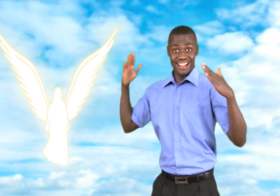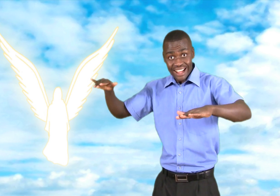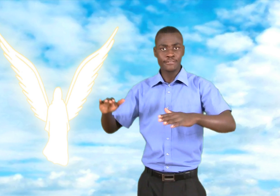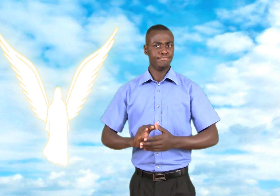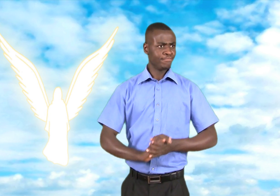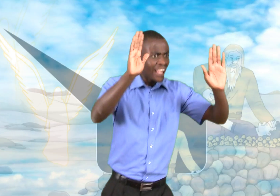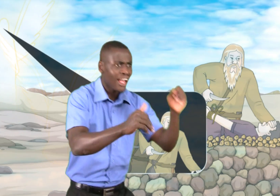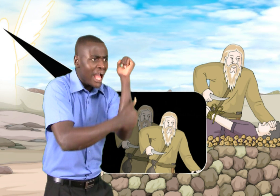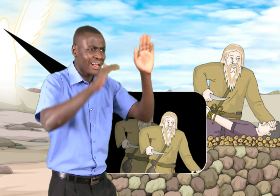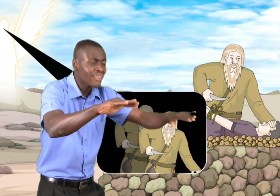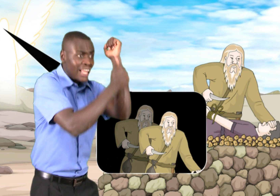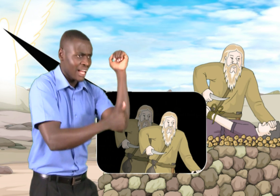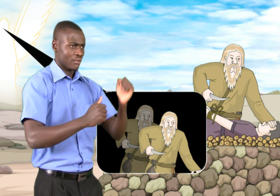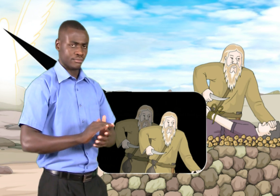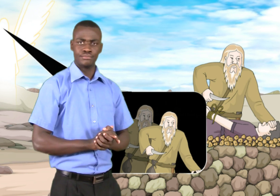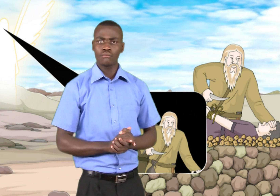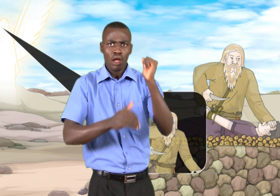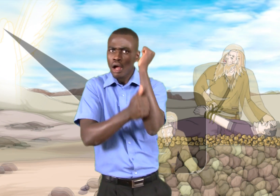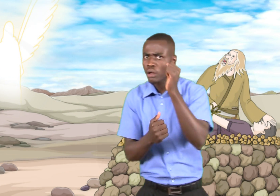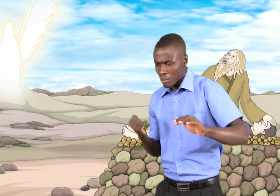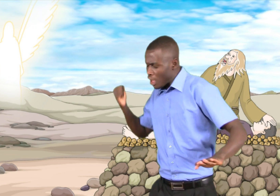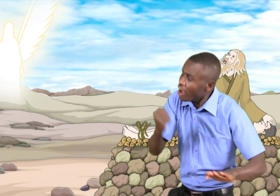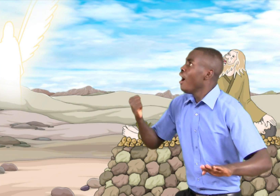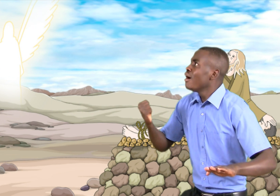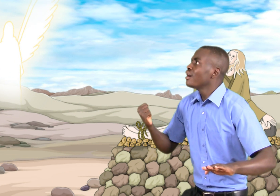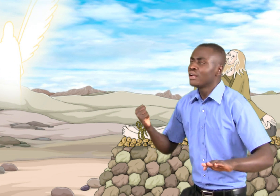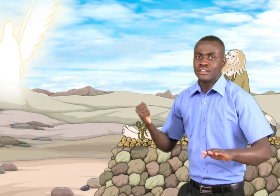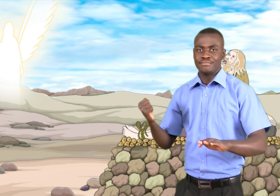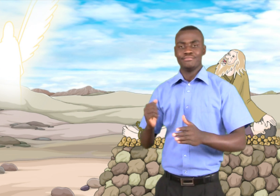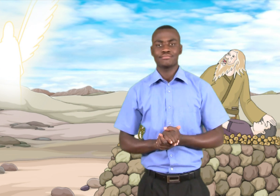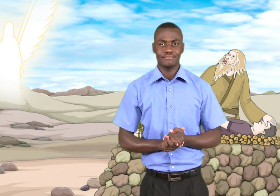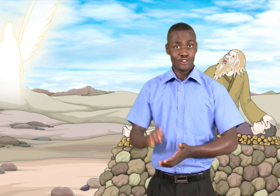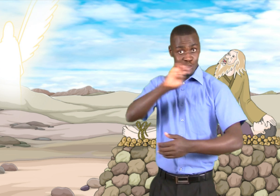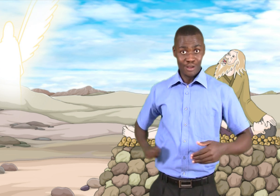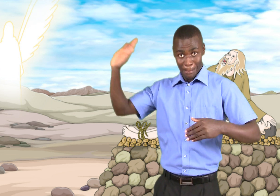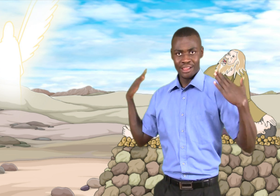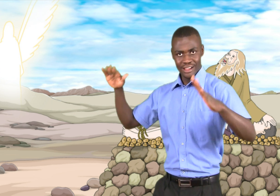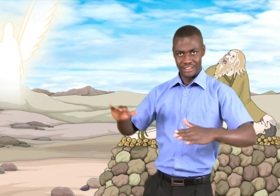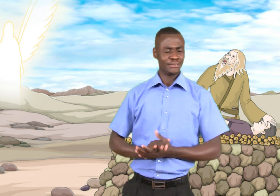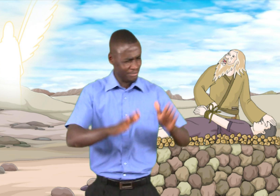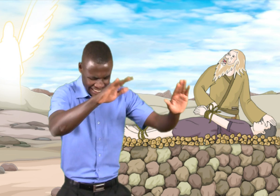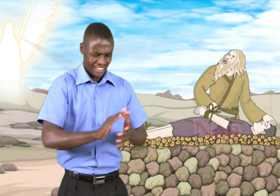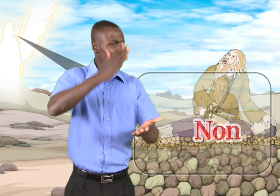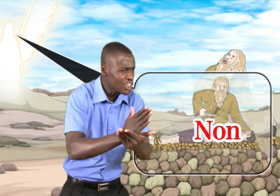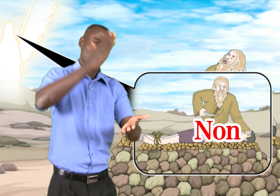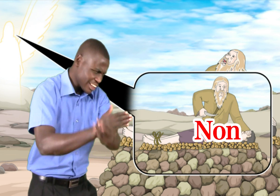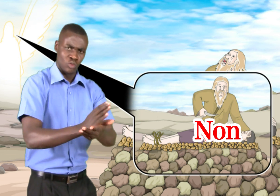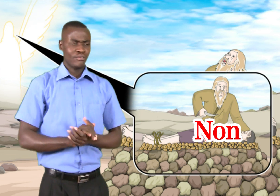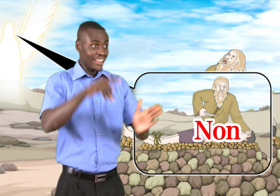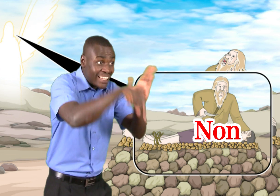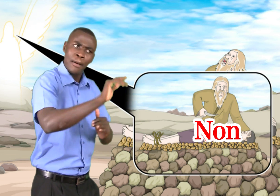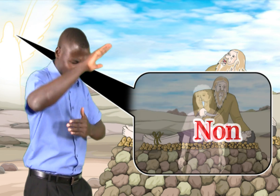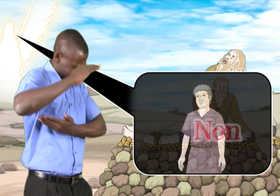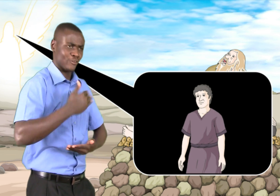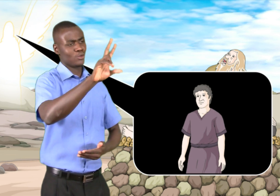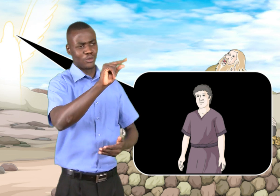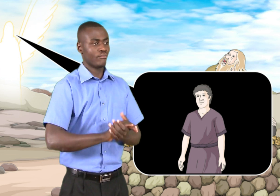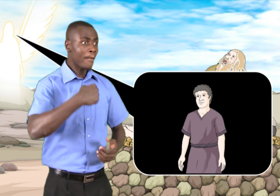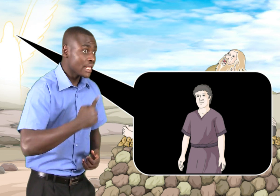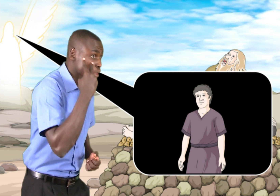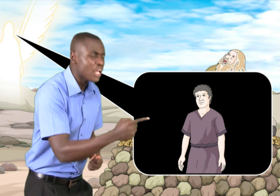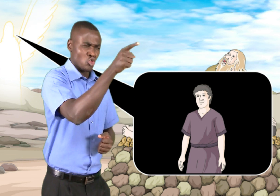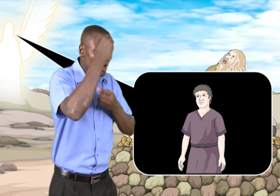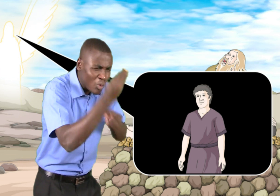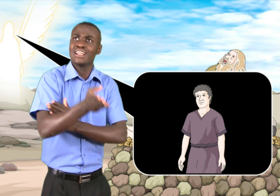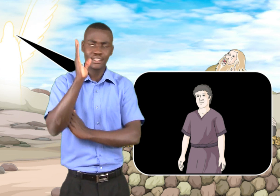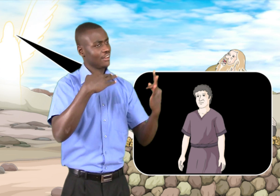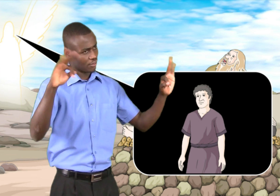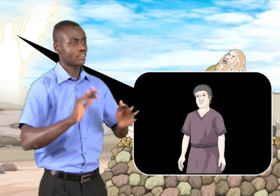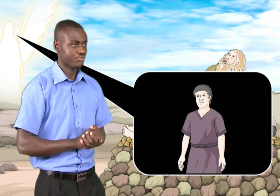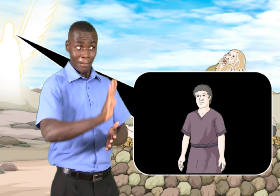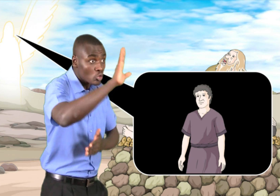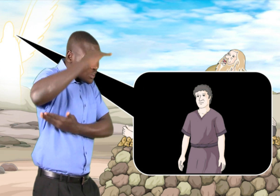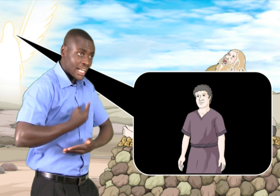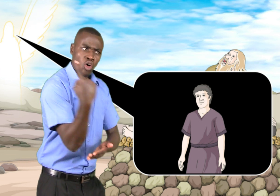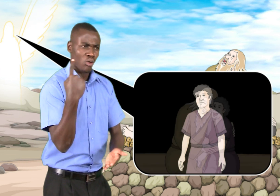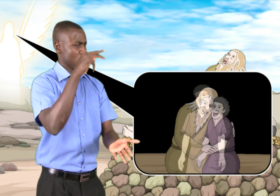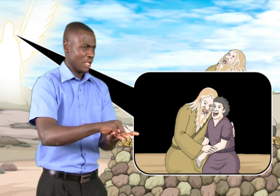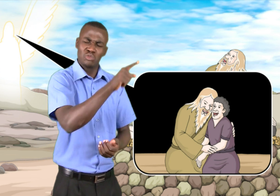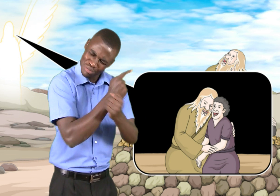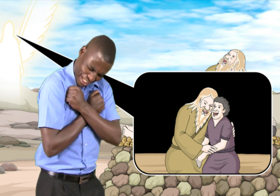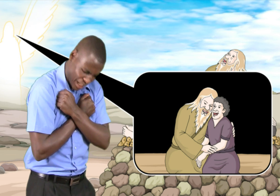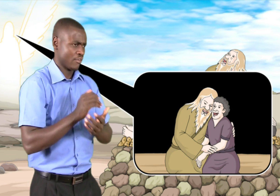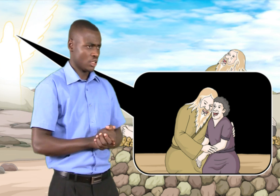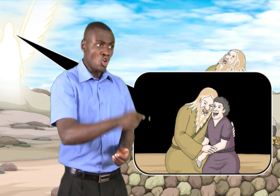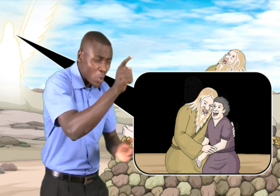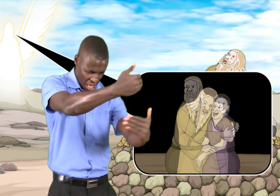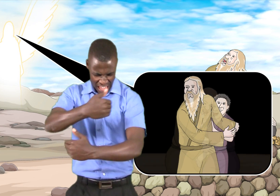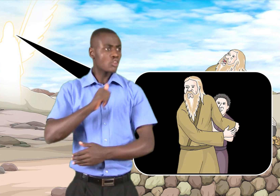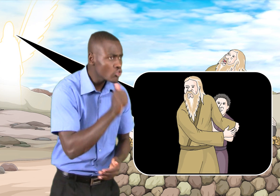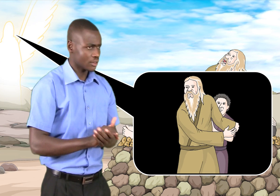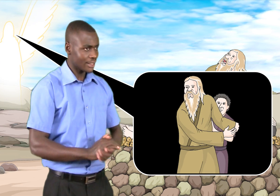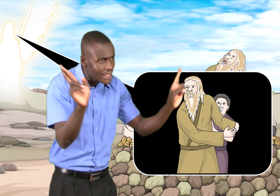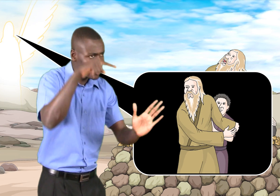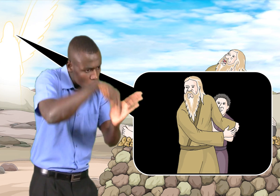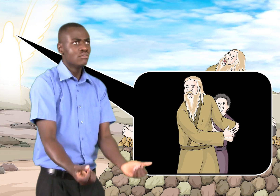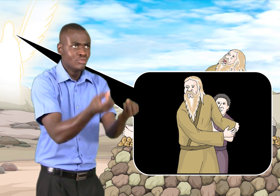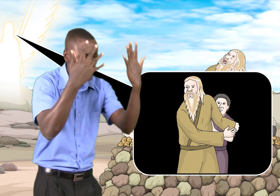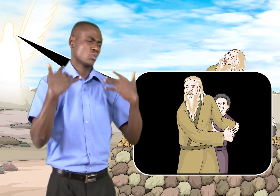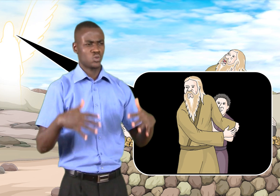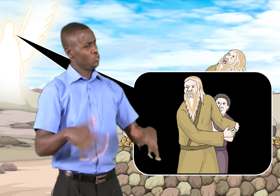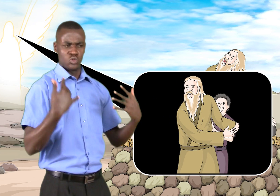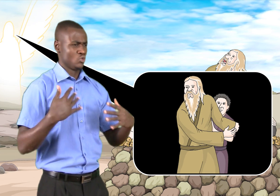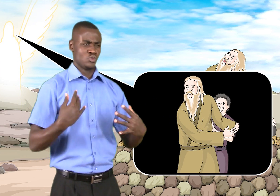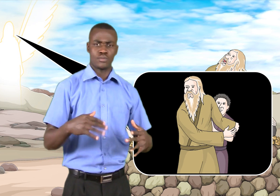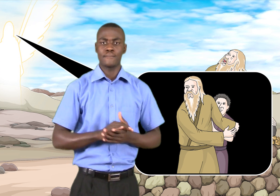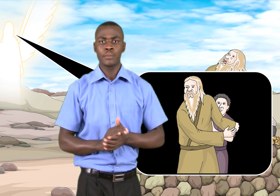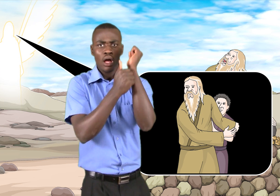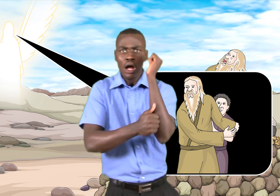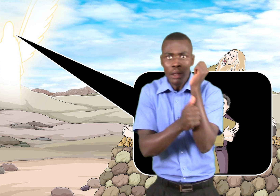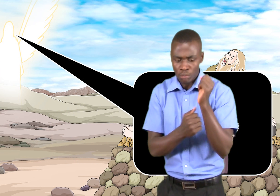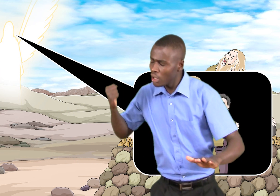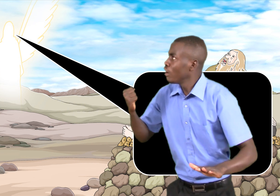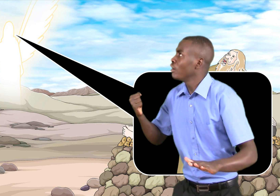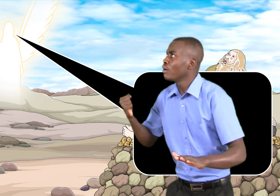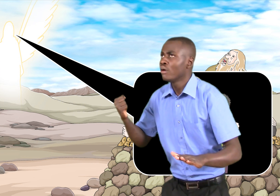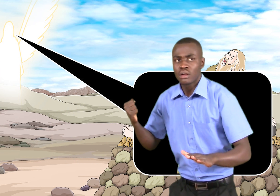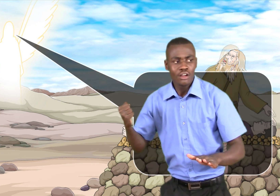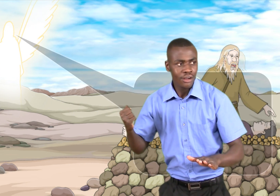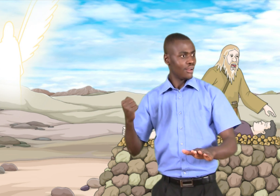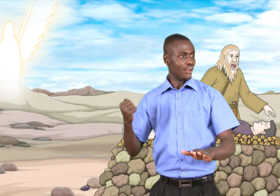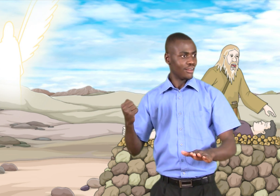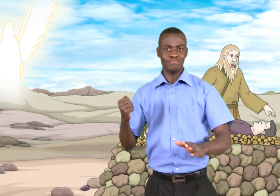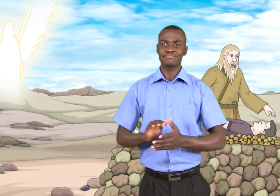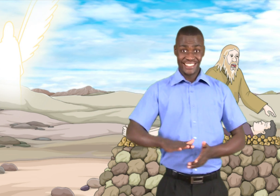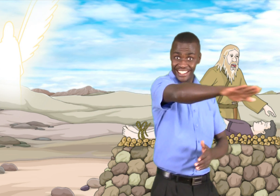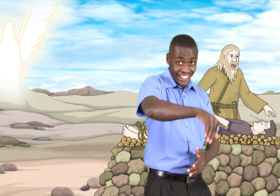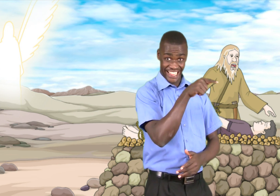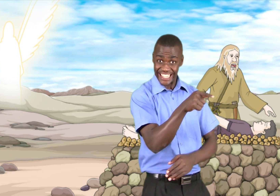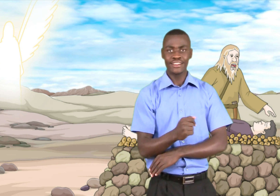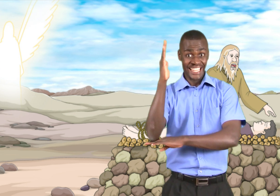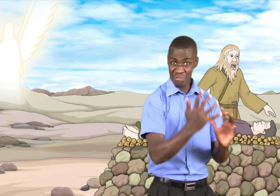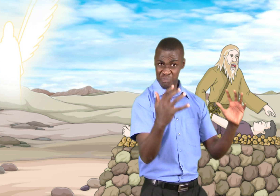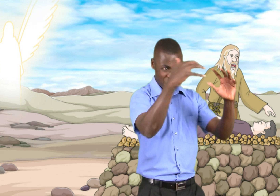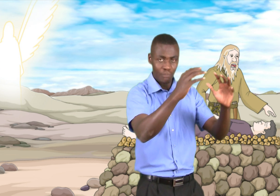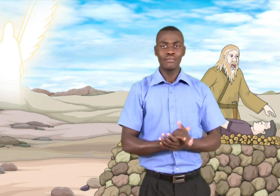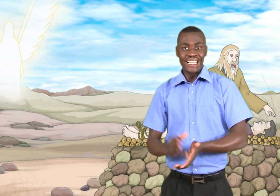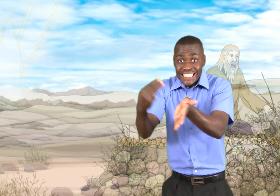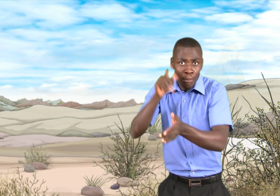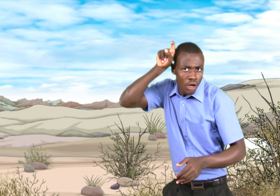“Do not lay a hand on the boy or do anything to him,” said the angel, “for now I know that you fear God, since you have not withheld your only son from me.”